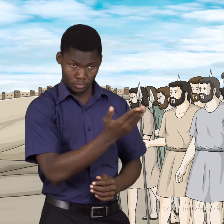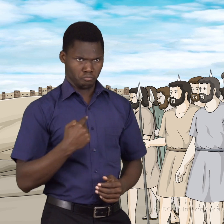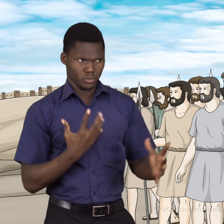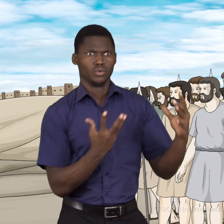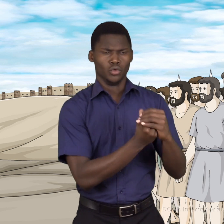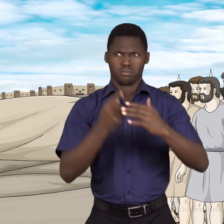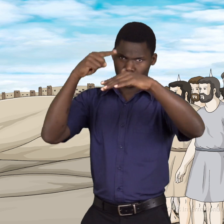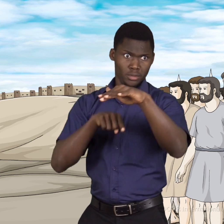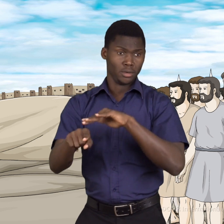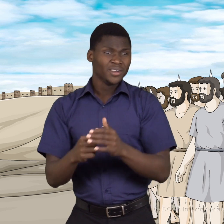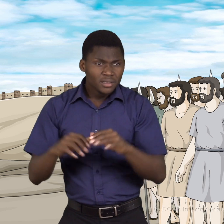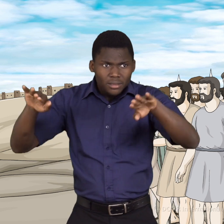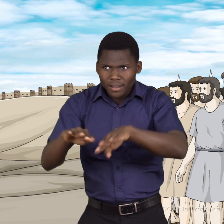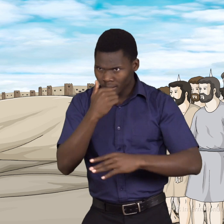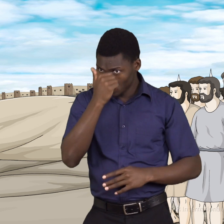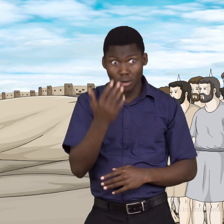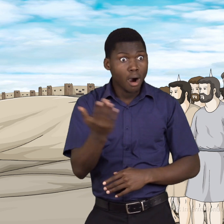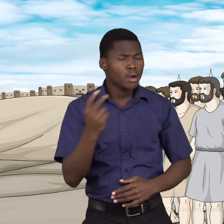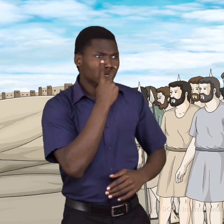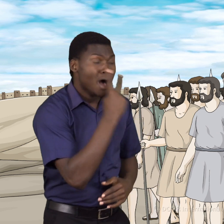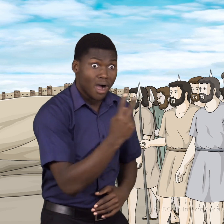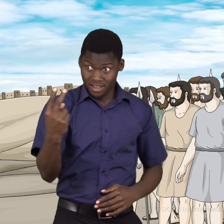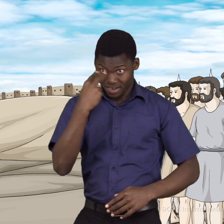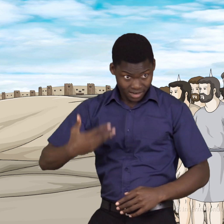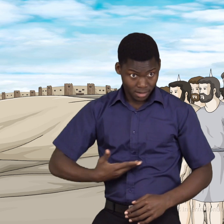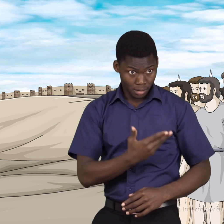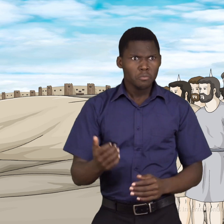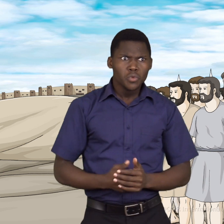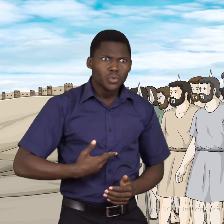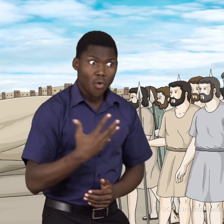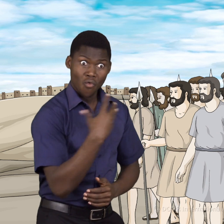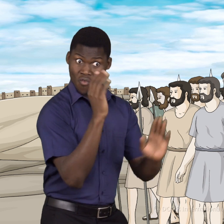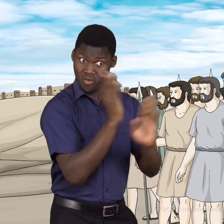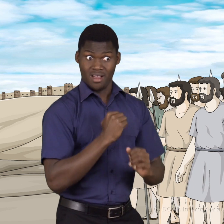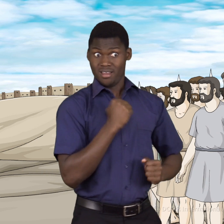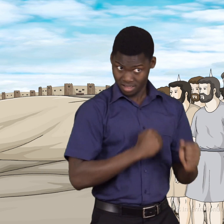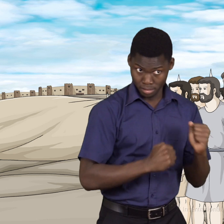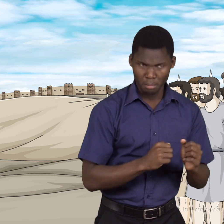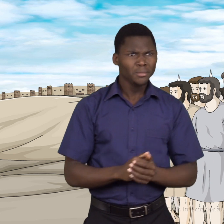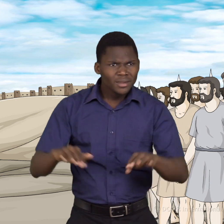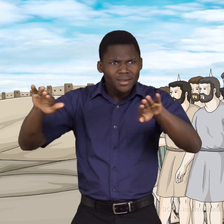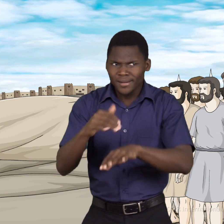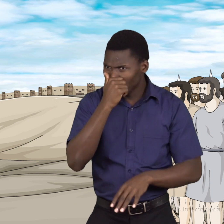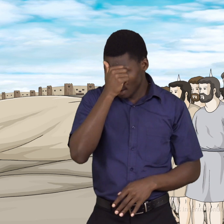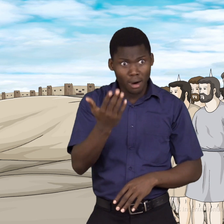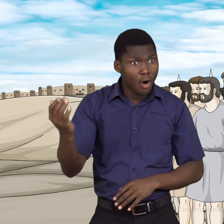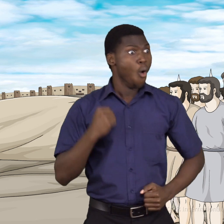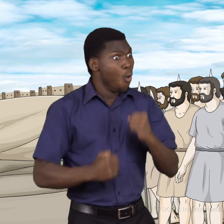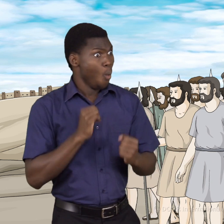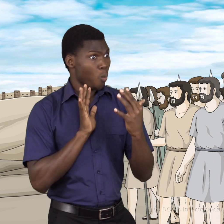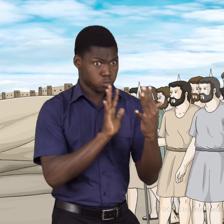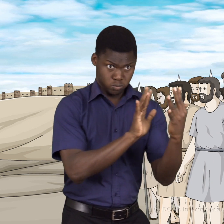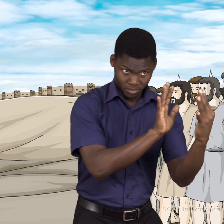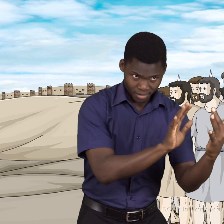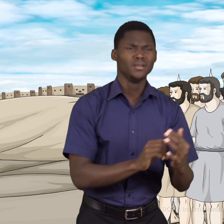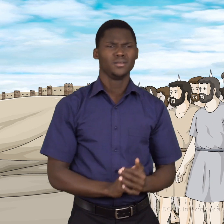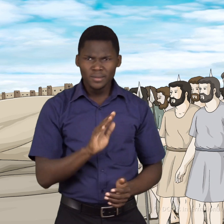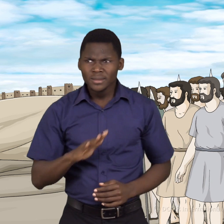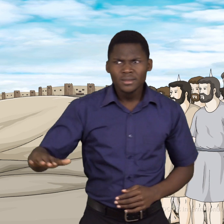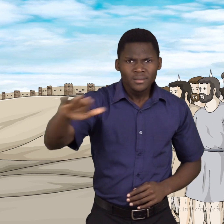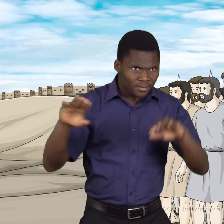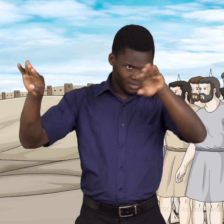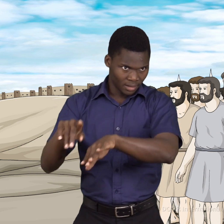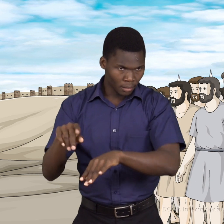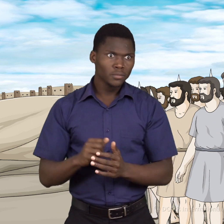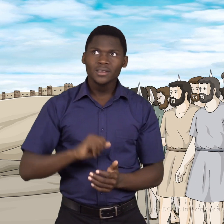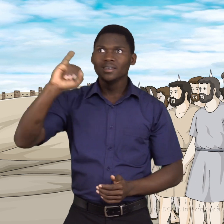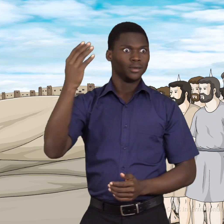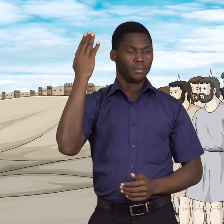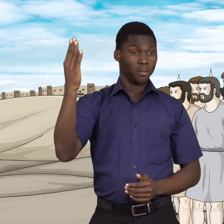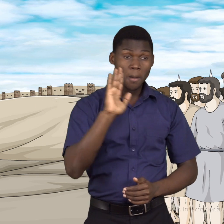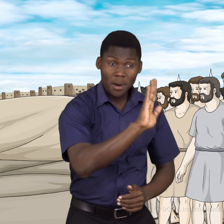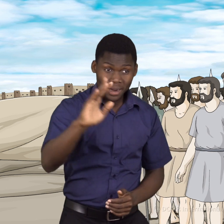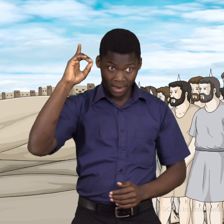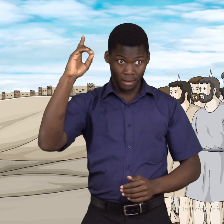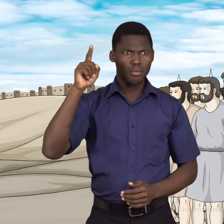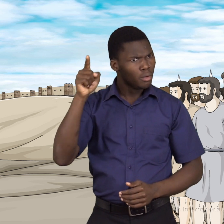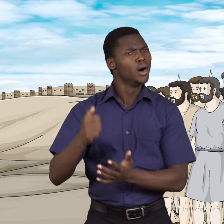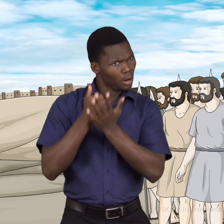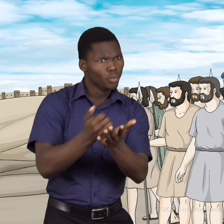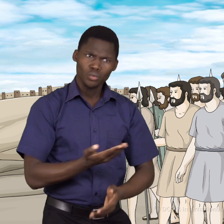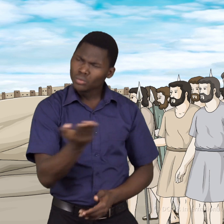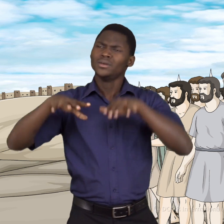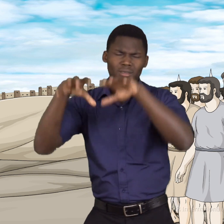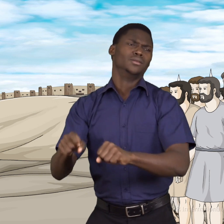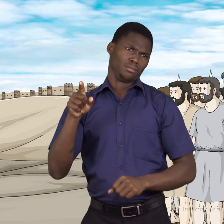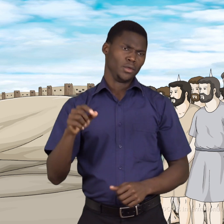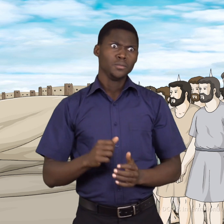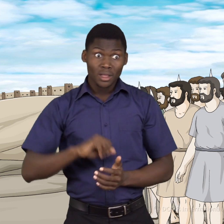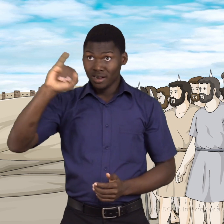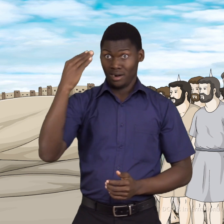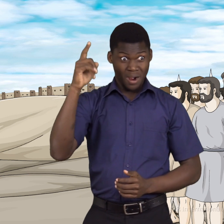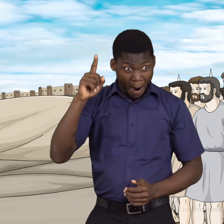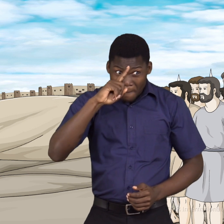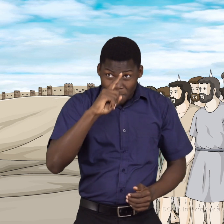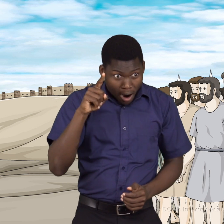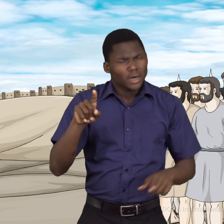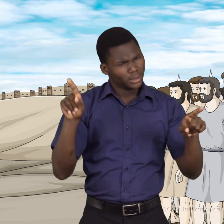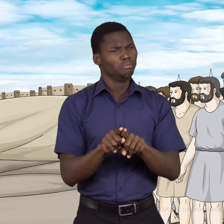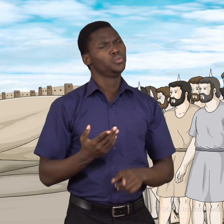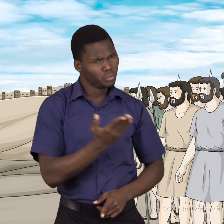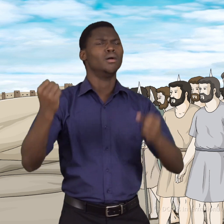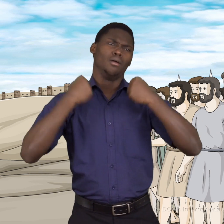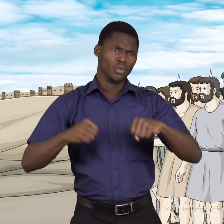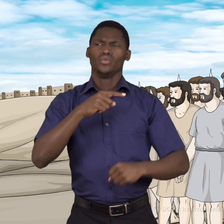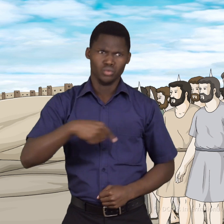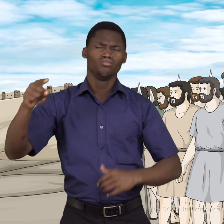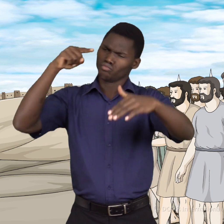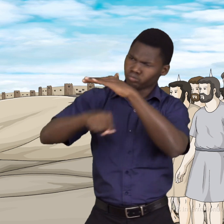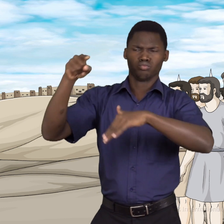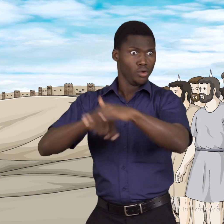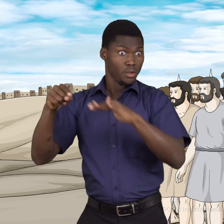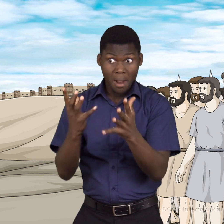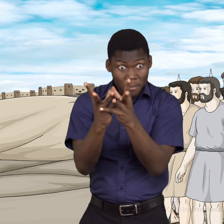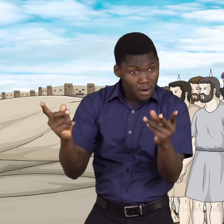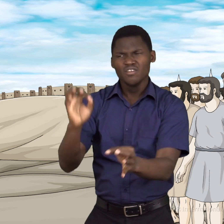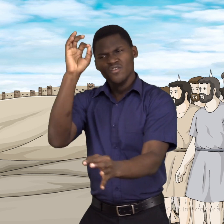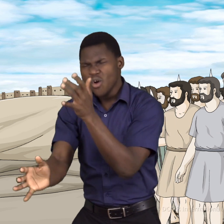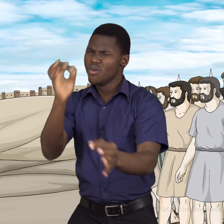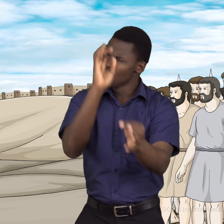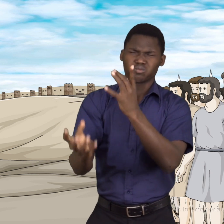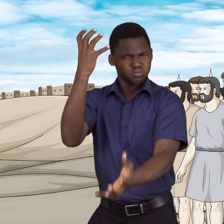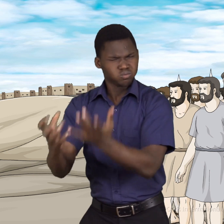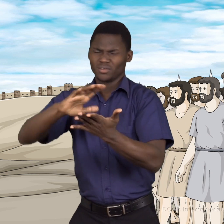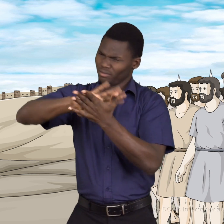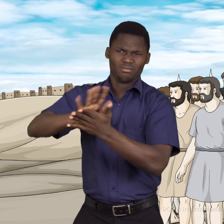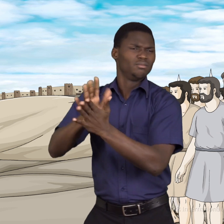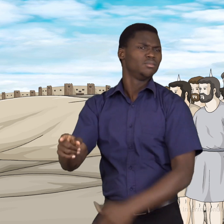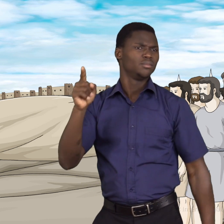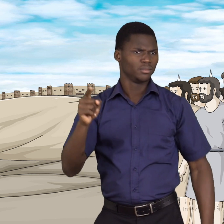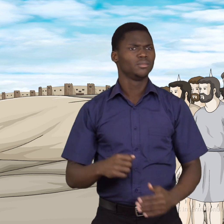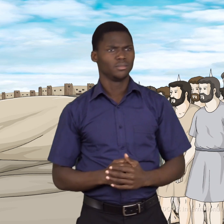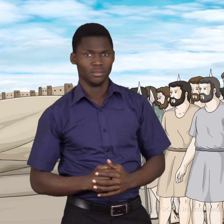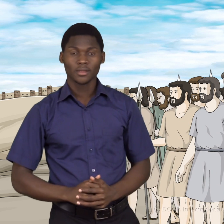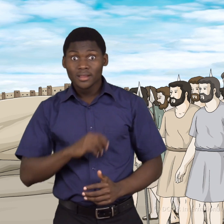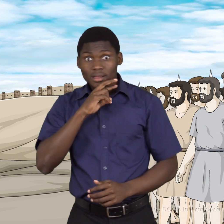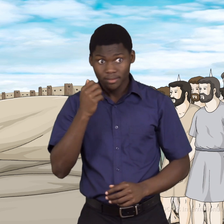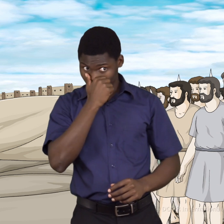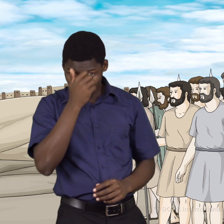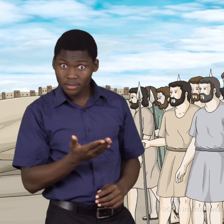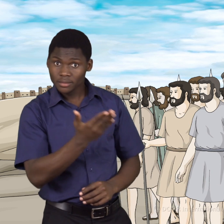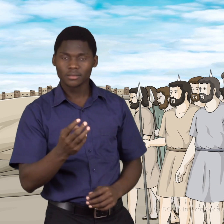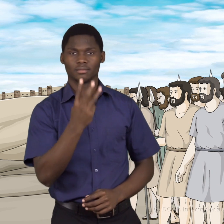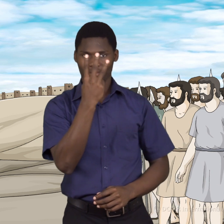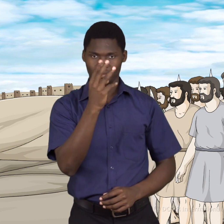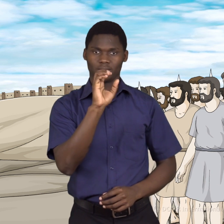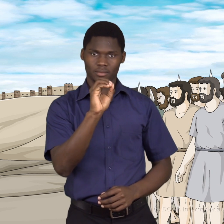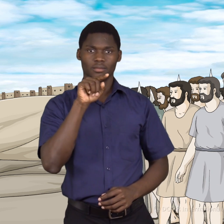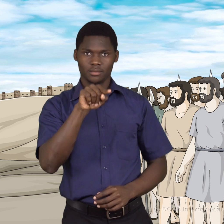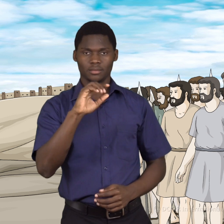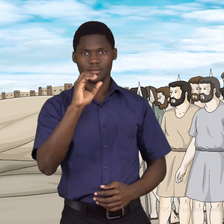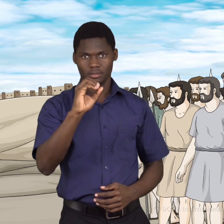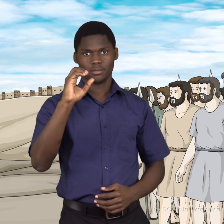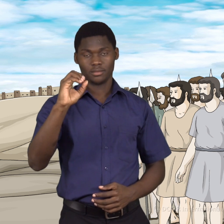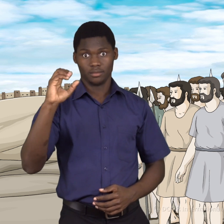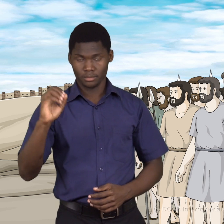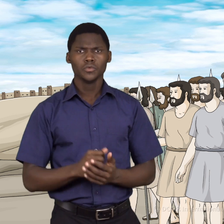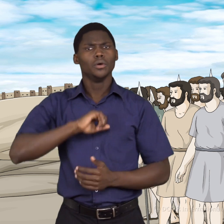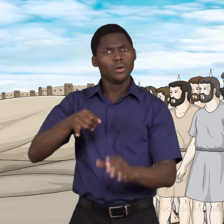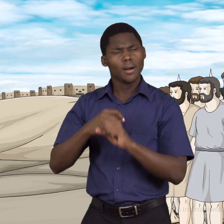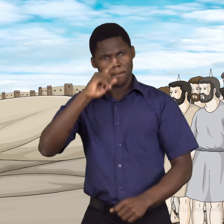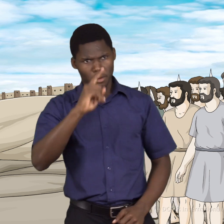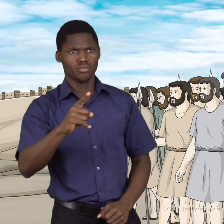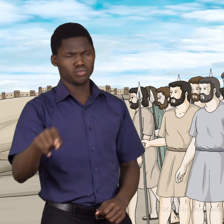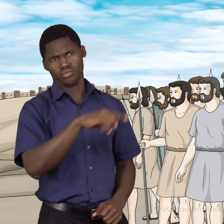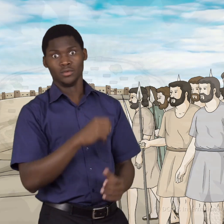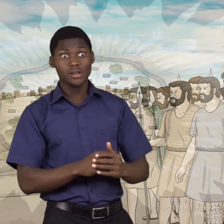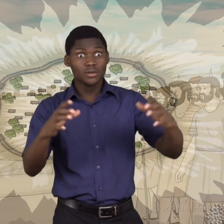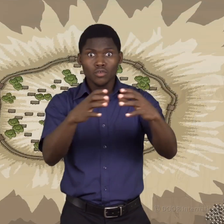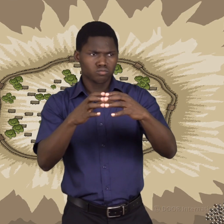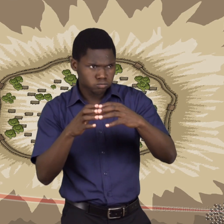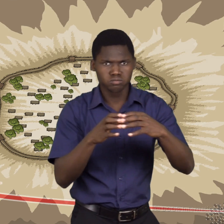So as we flee from them, you are to rise from the ambush and seize the city, for the LORD your God will deliver it into your hand. And when you have taken the city, set it on fire. Do as the LORD has commanded! See, I have given you orders.”